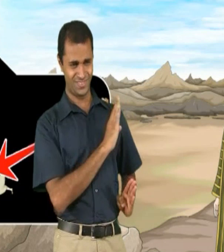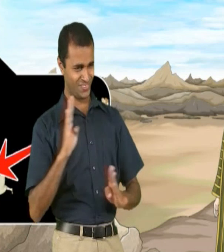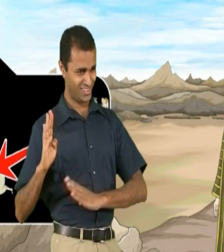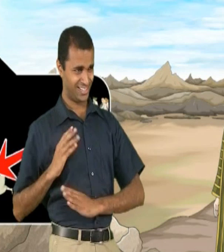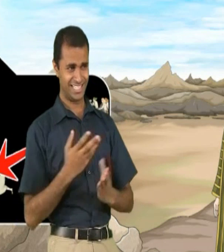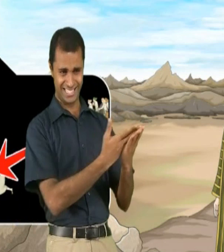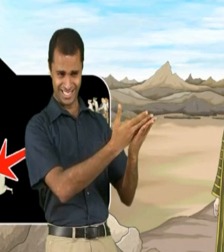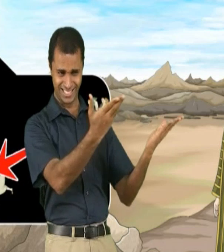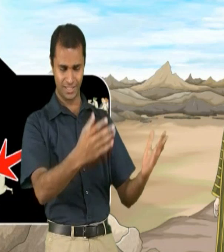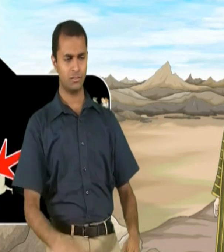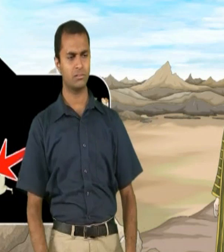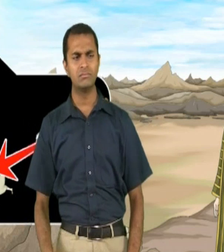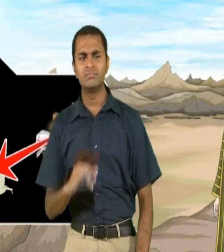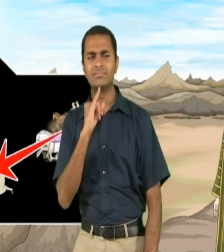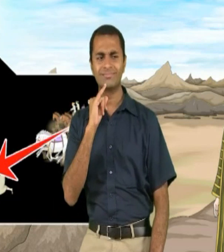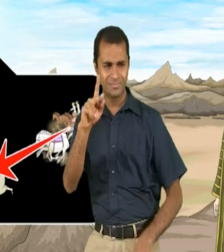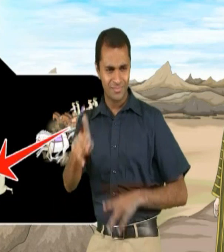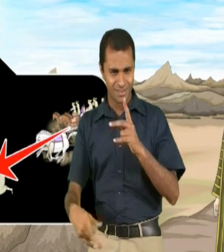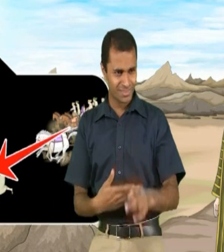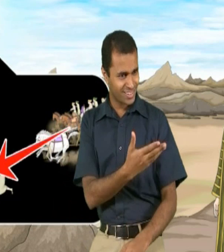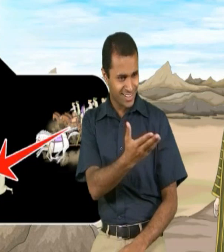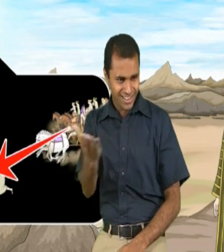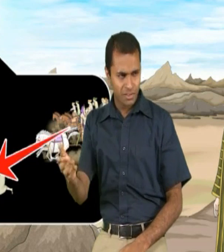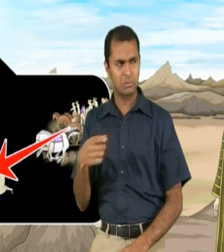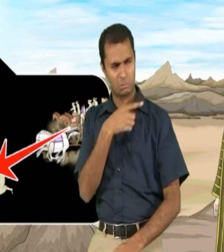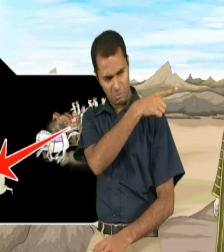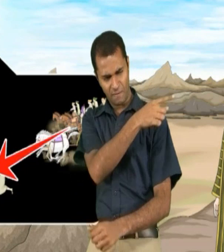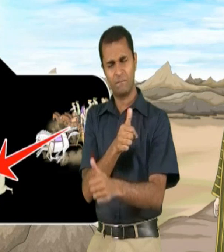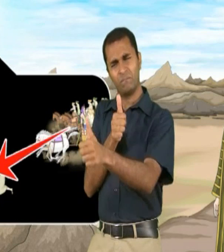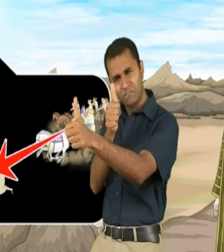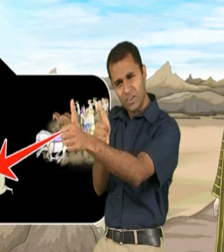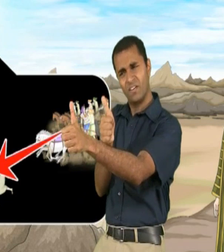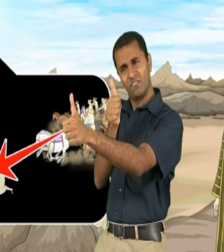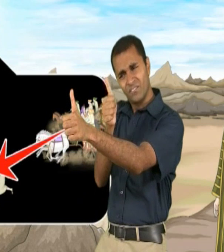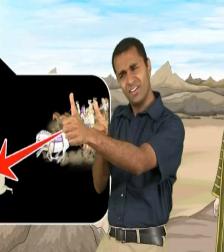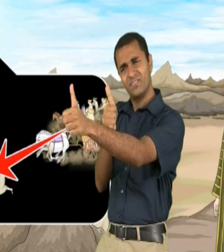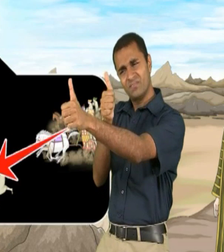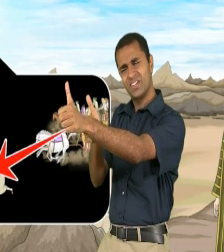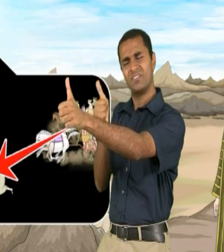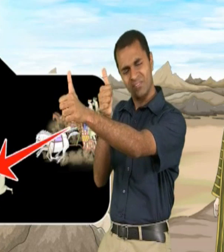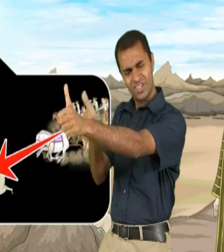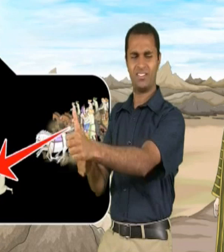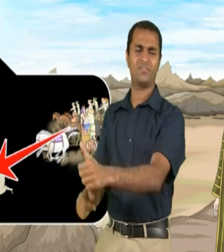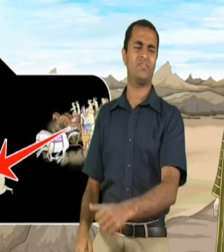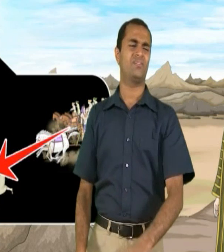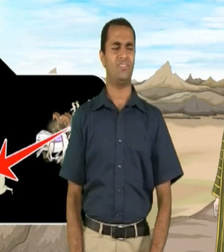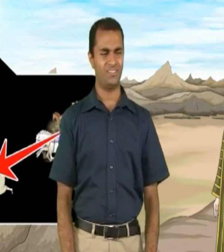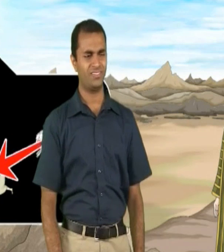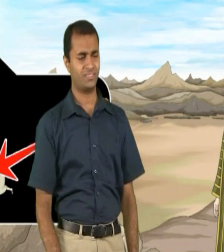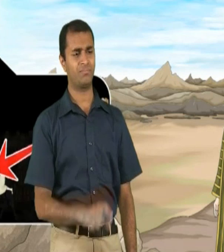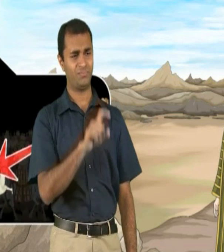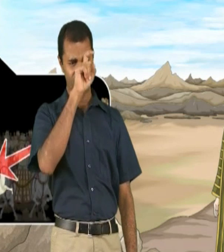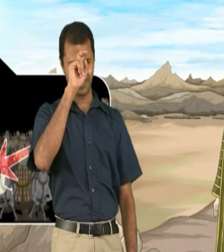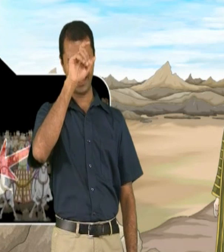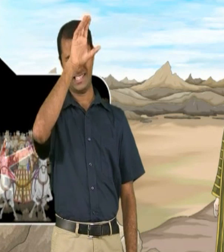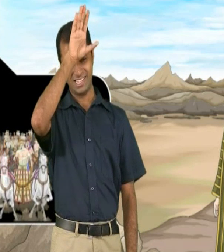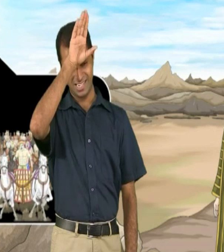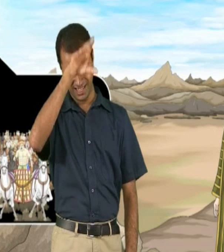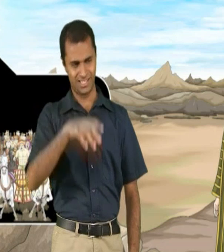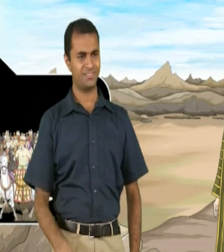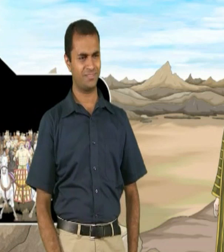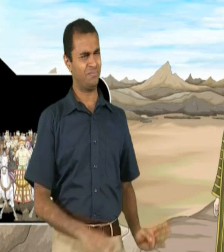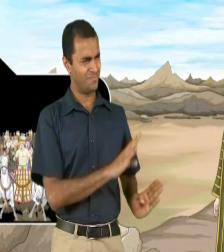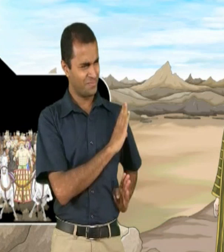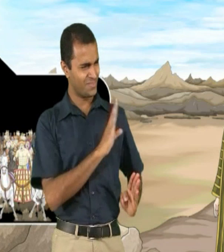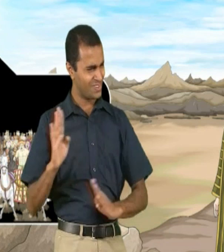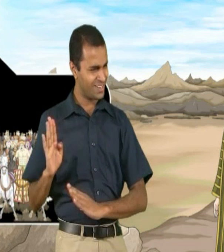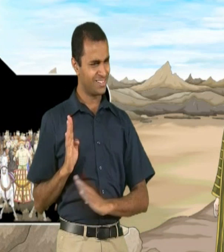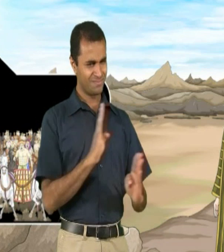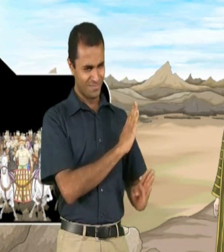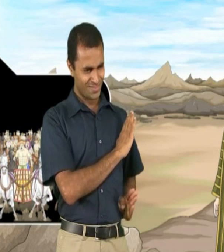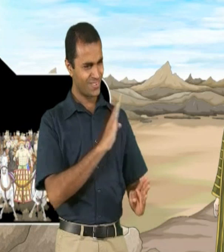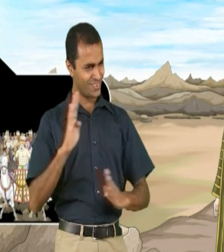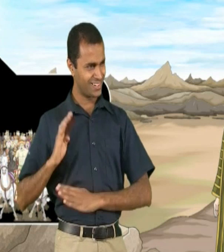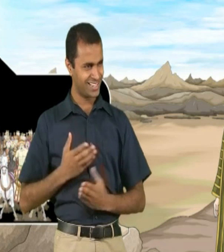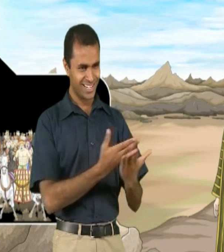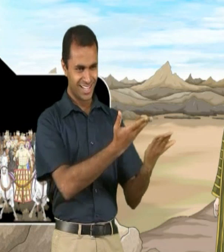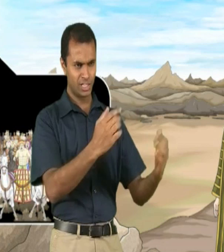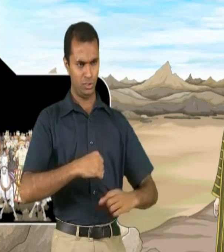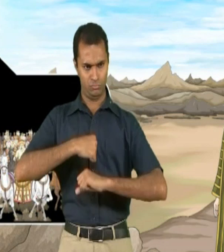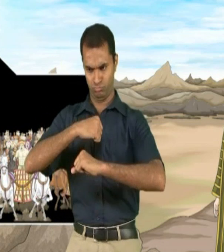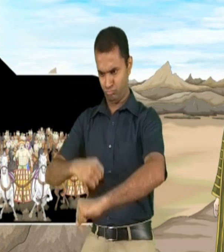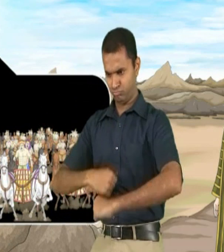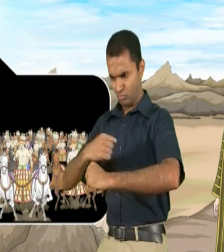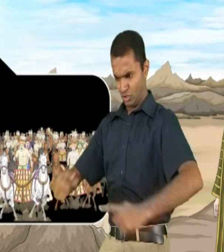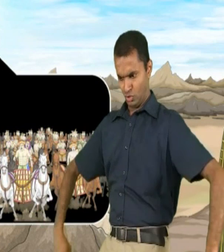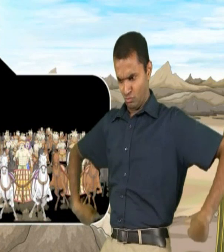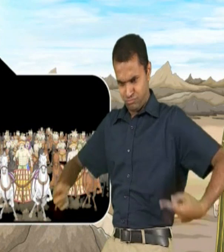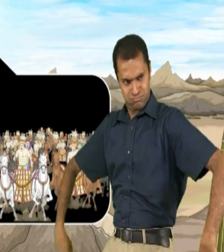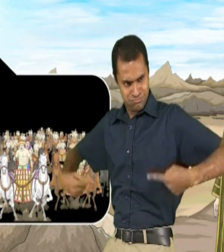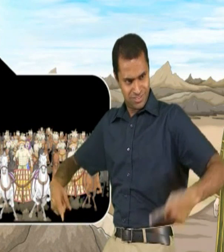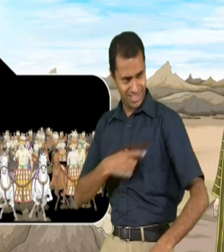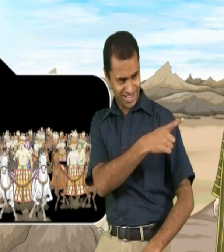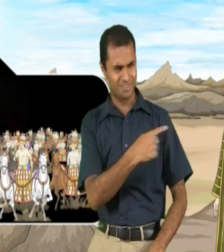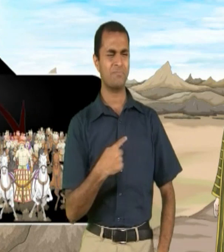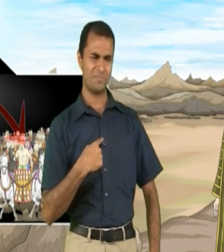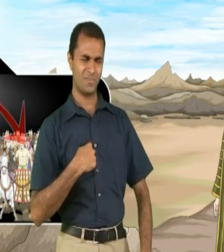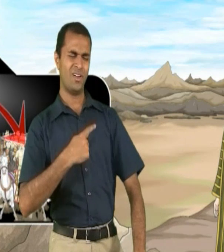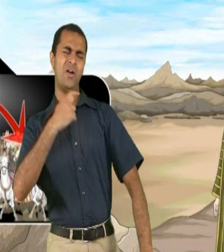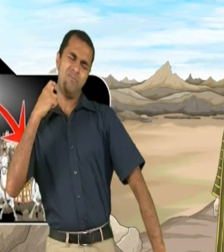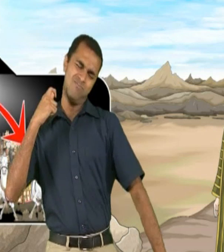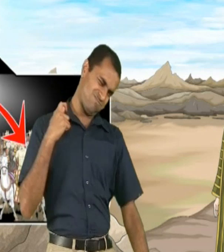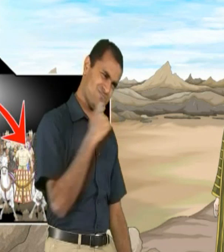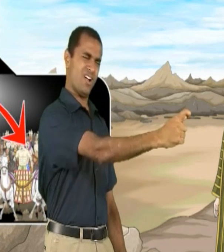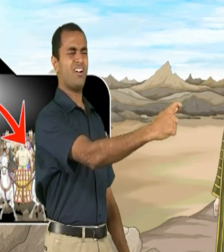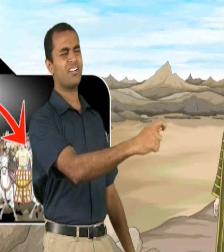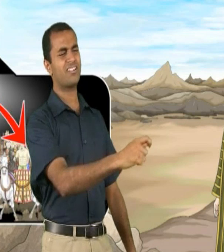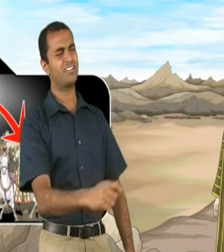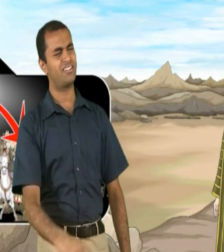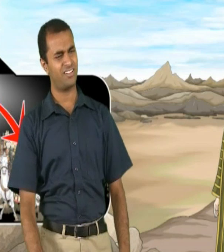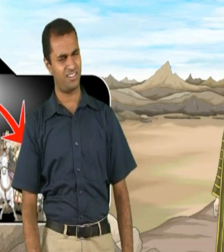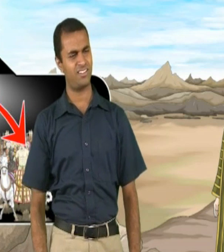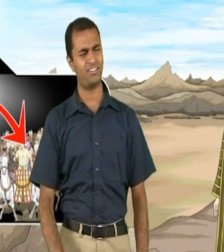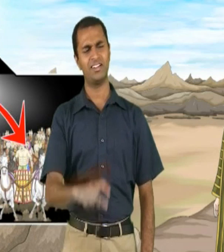Then I will gain honor by means of Pharaoh and all his army and chariots and horsemen.